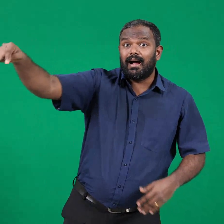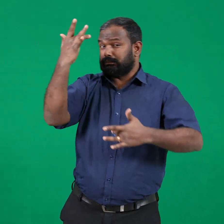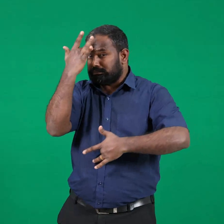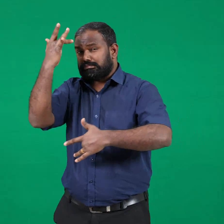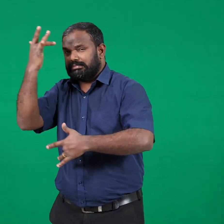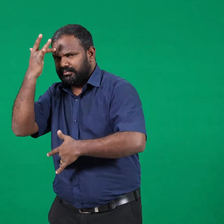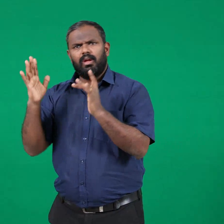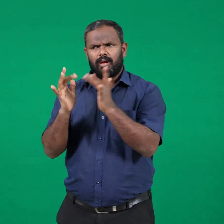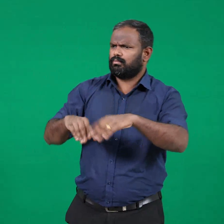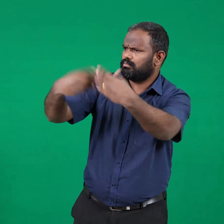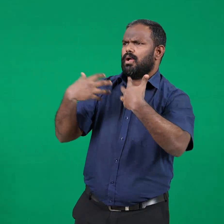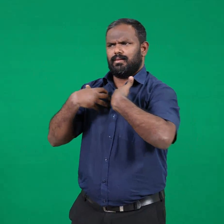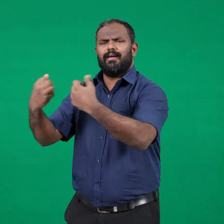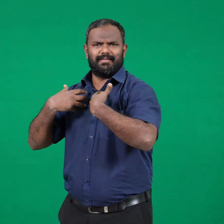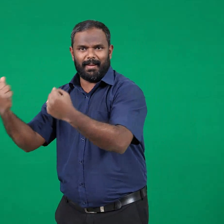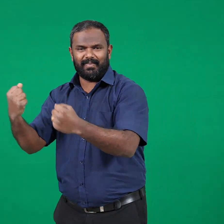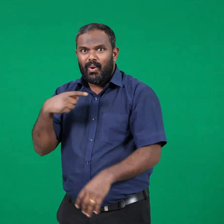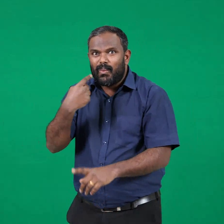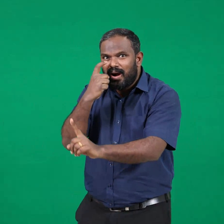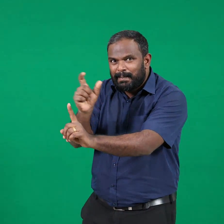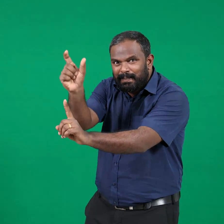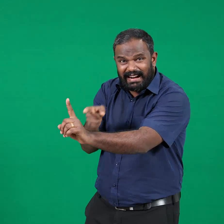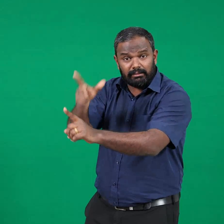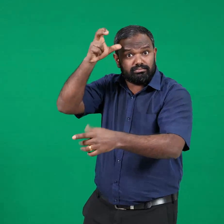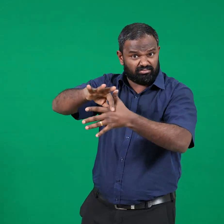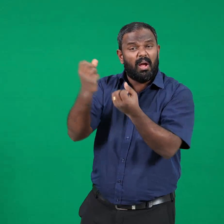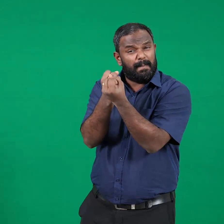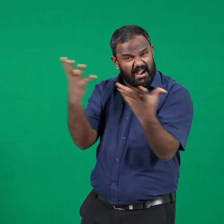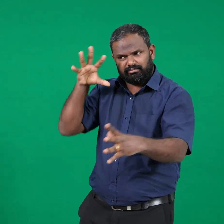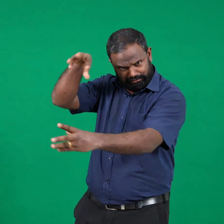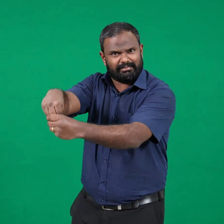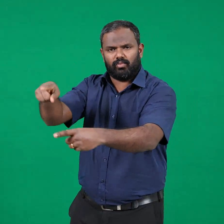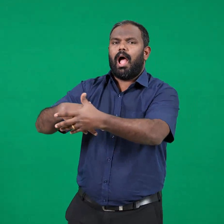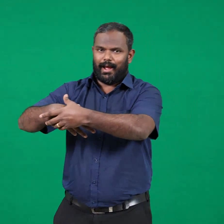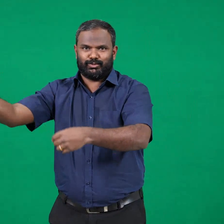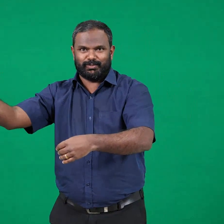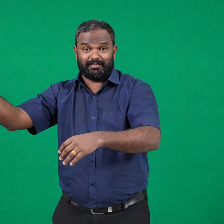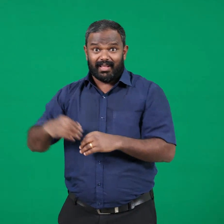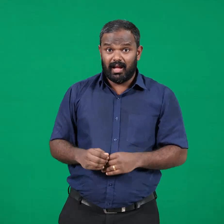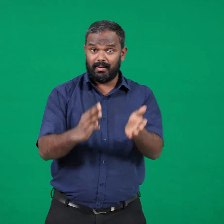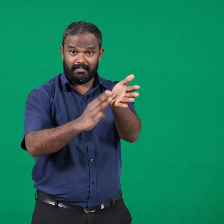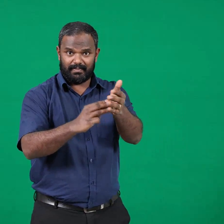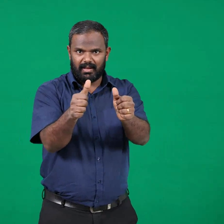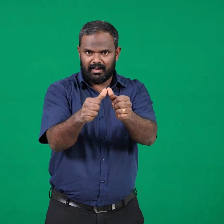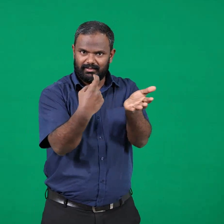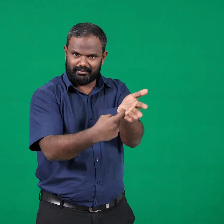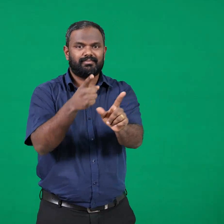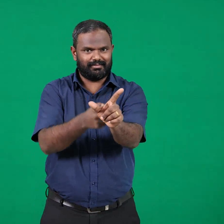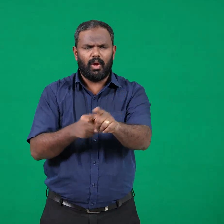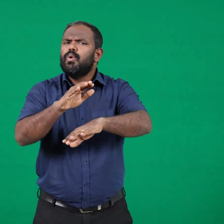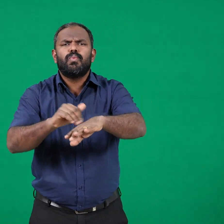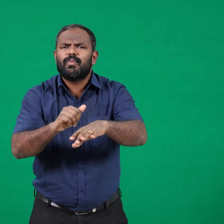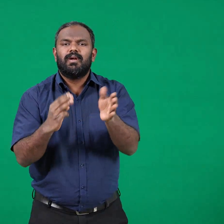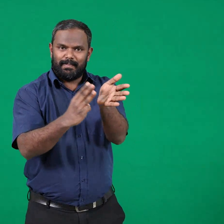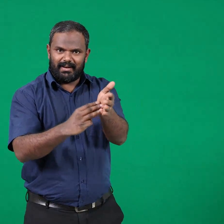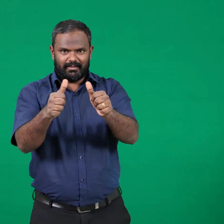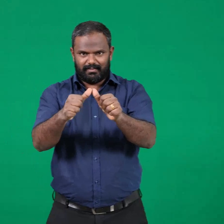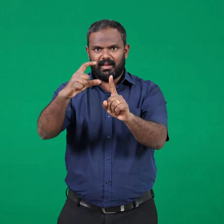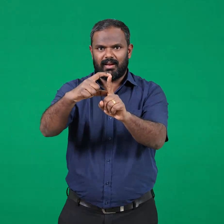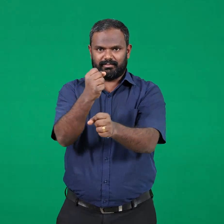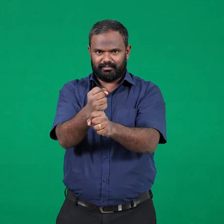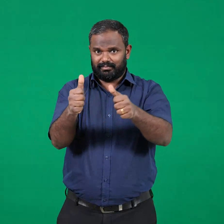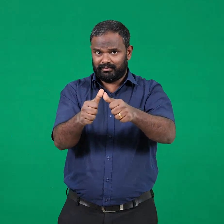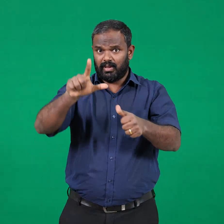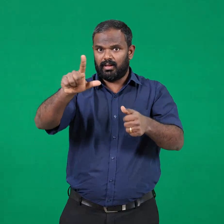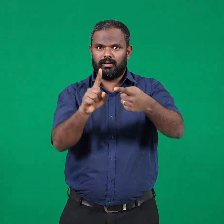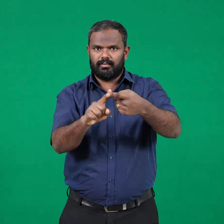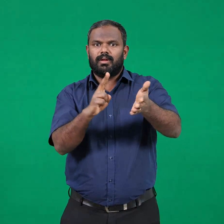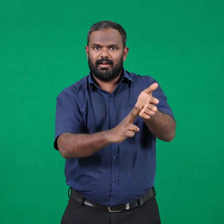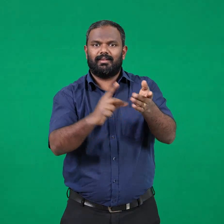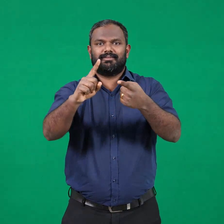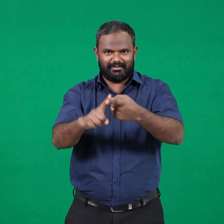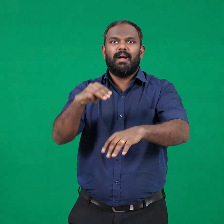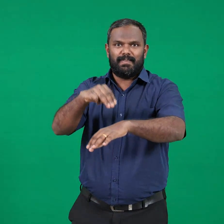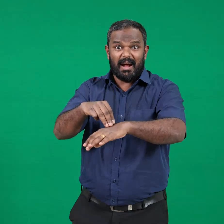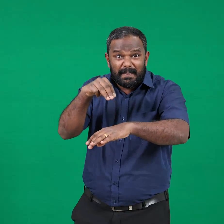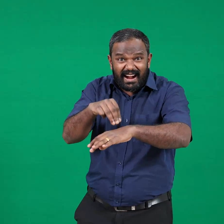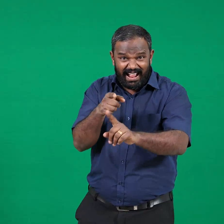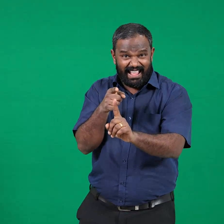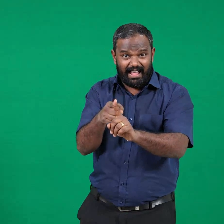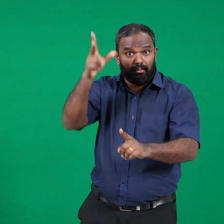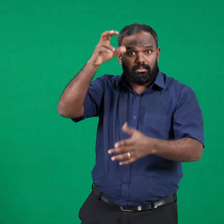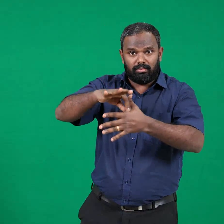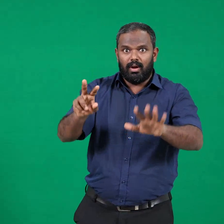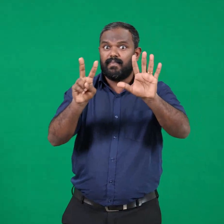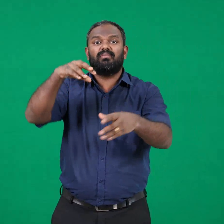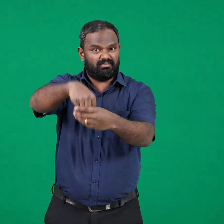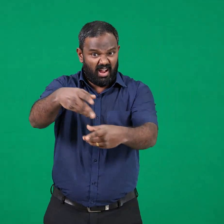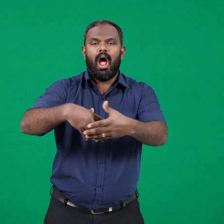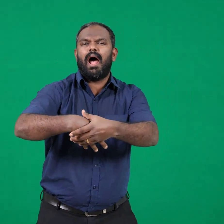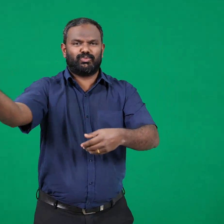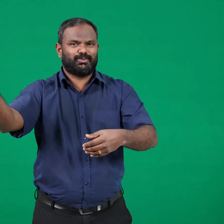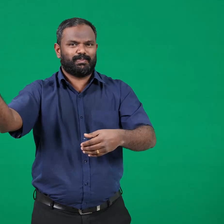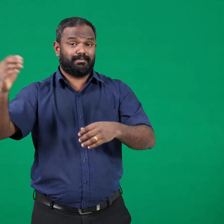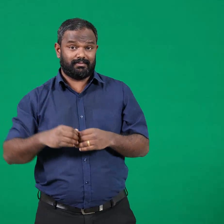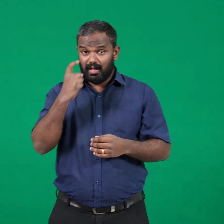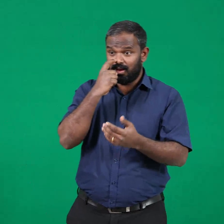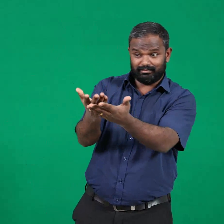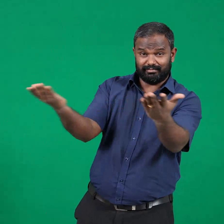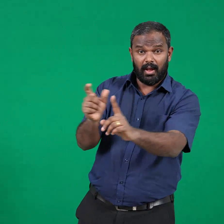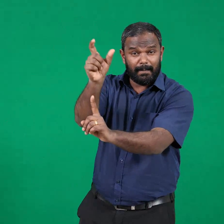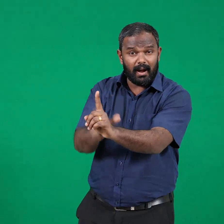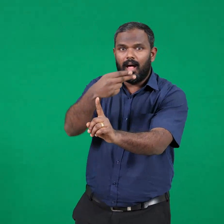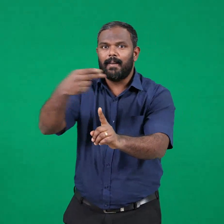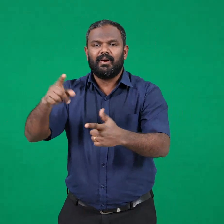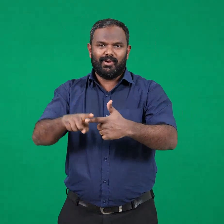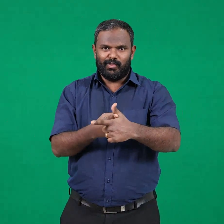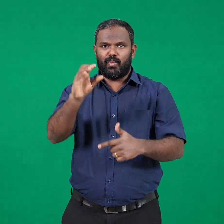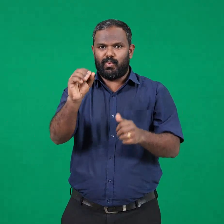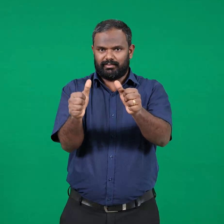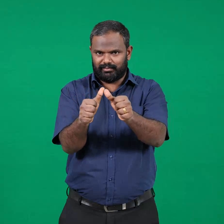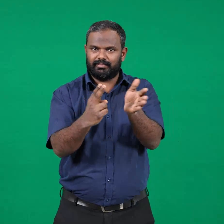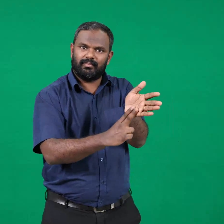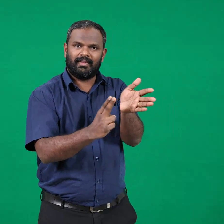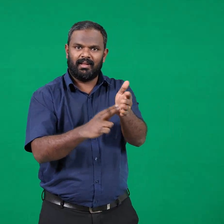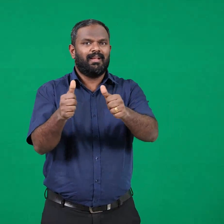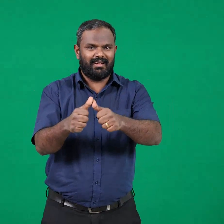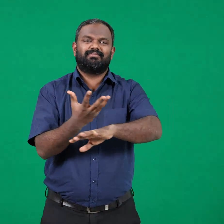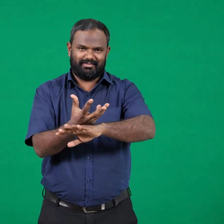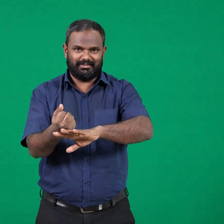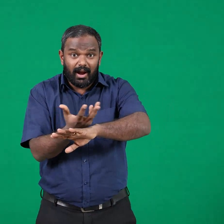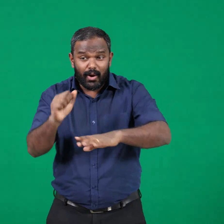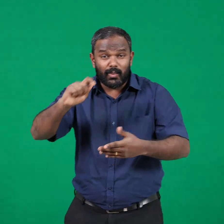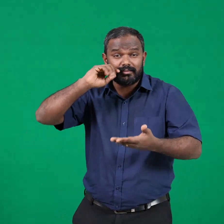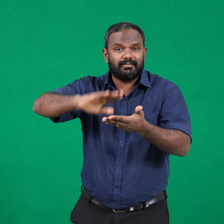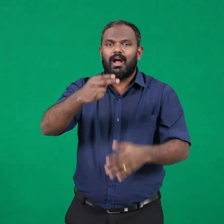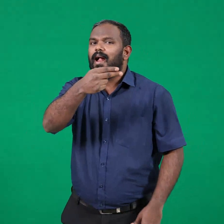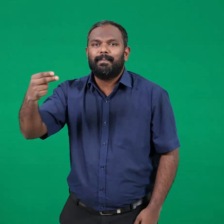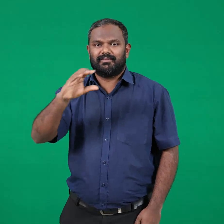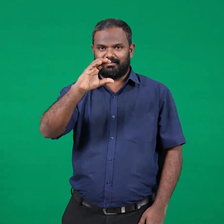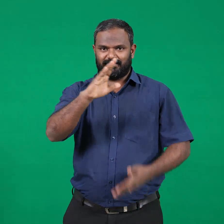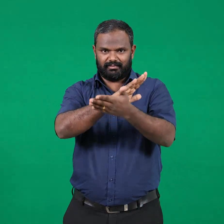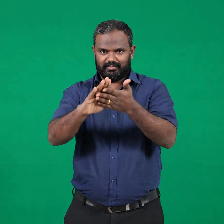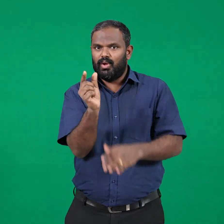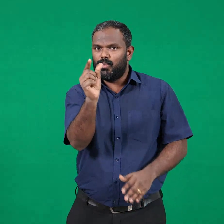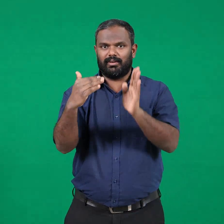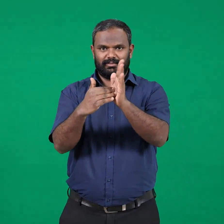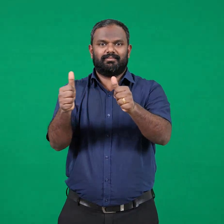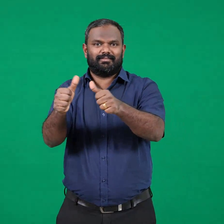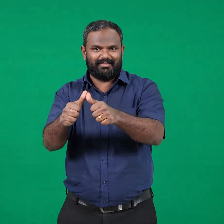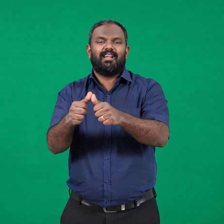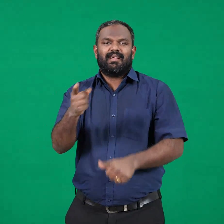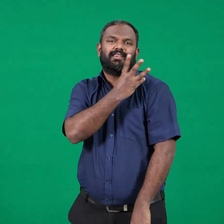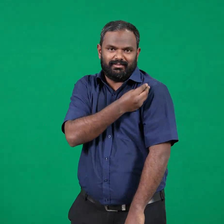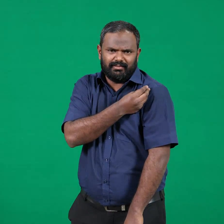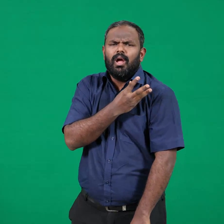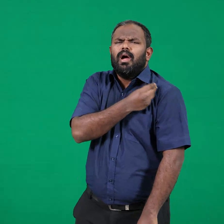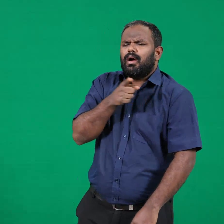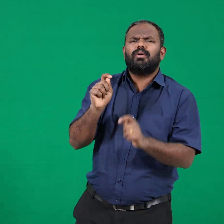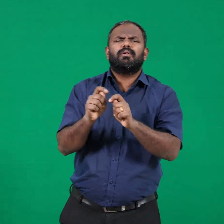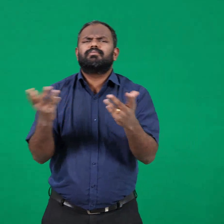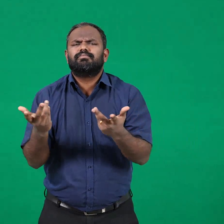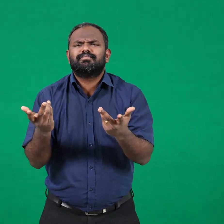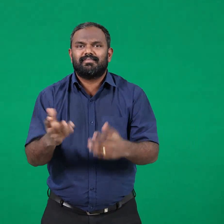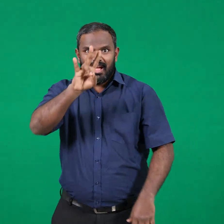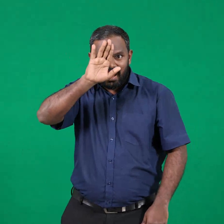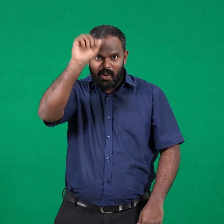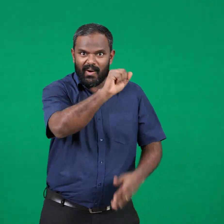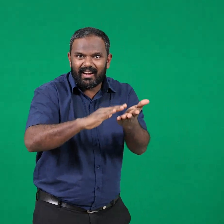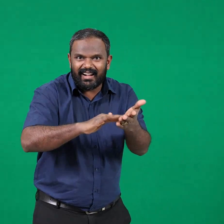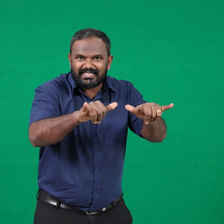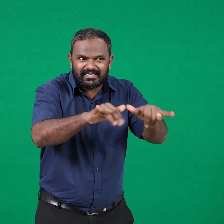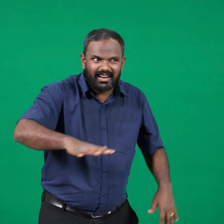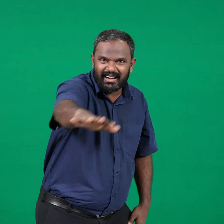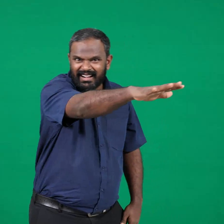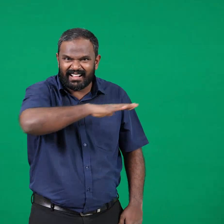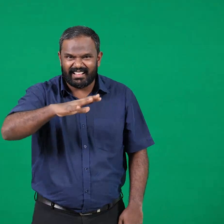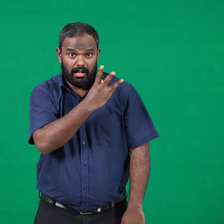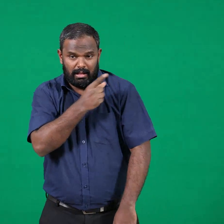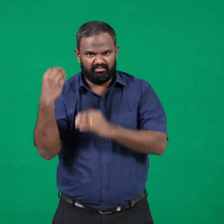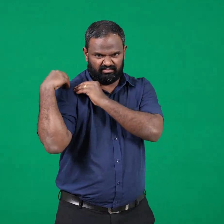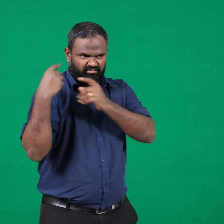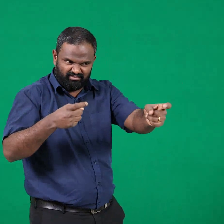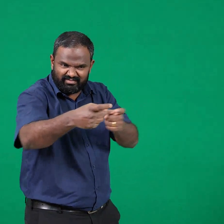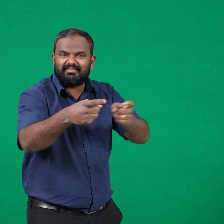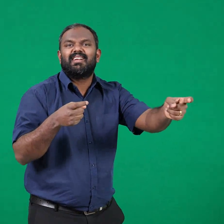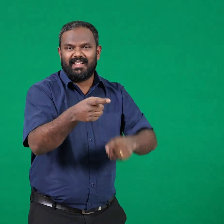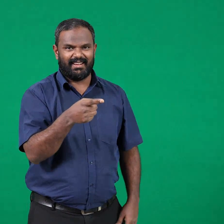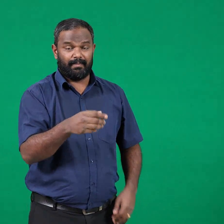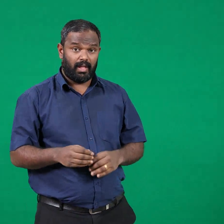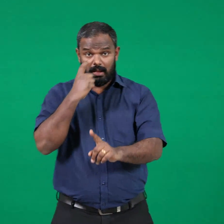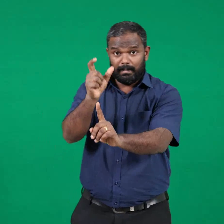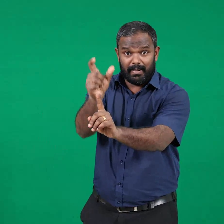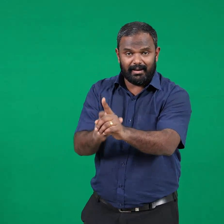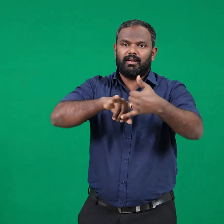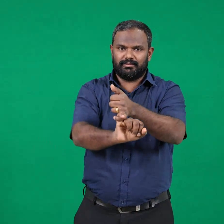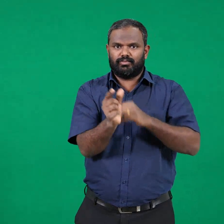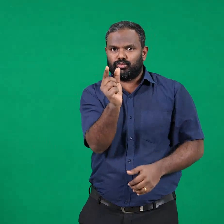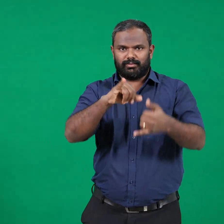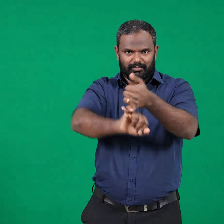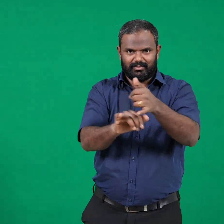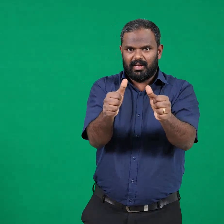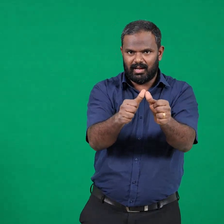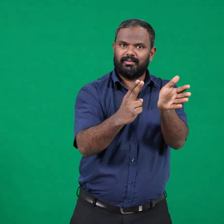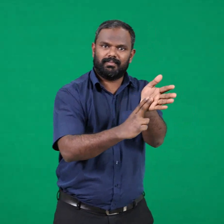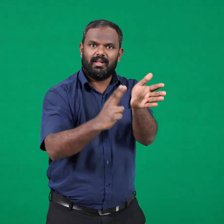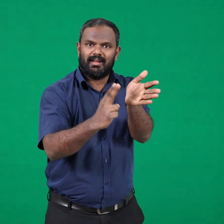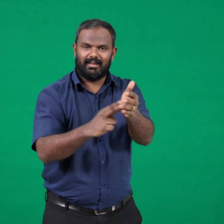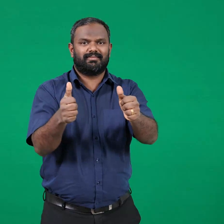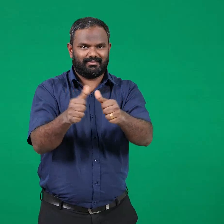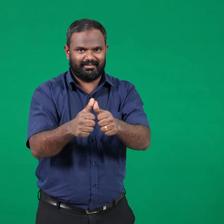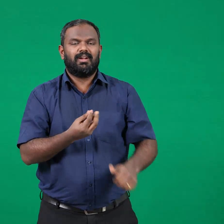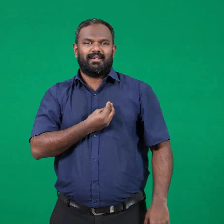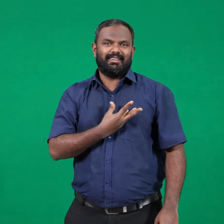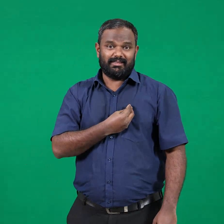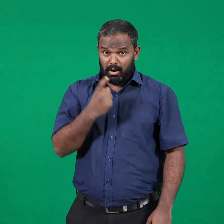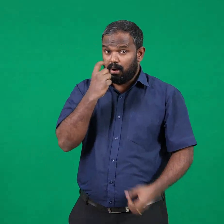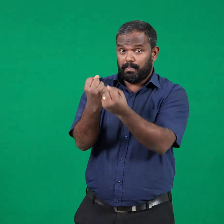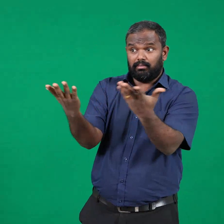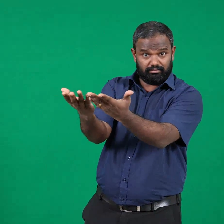The Twelve were with Him, as well as some women who had been healed of evil spirits and infirmities: Mary called Magdalene, from whom seven demons had gone out, Joanna the wife of Herod's household manager Chuza, Susanna, and many others.